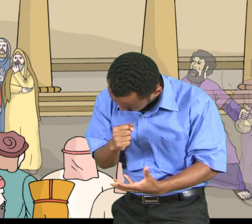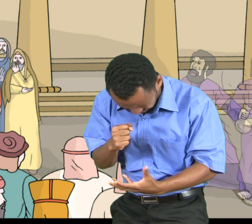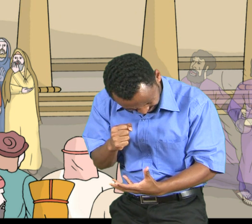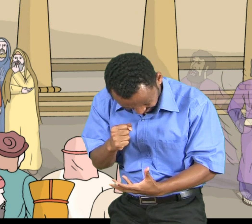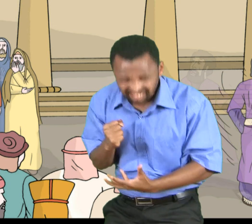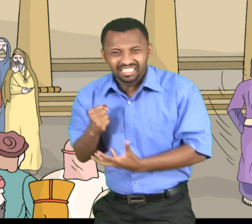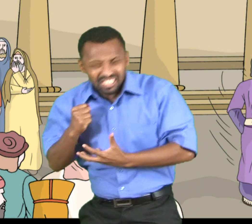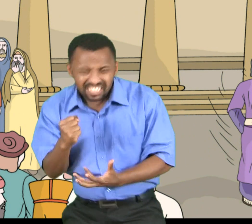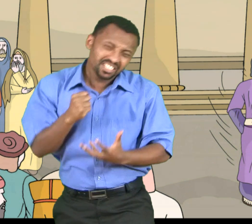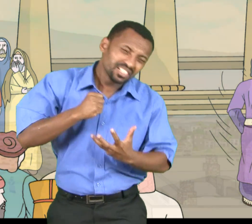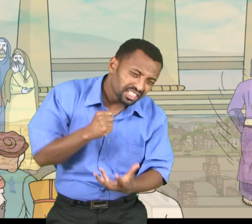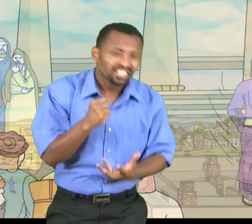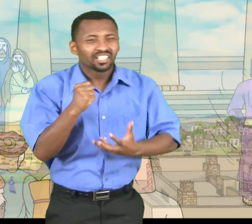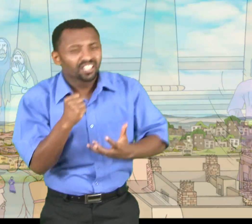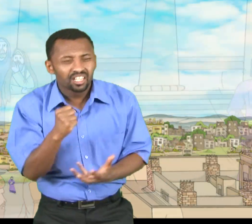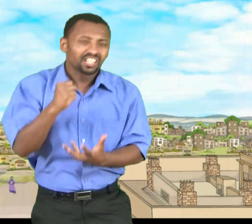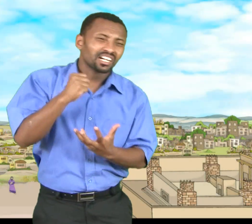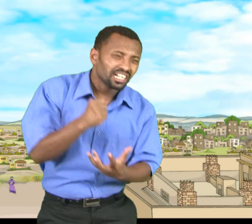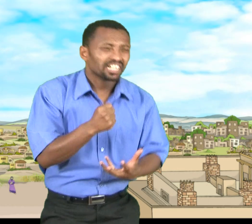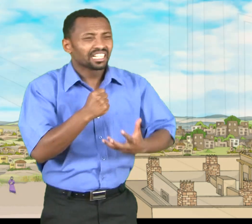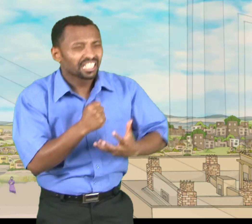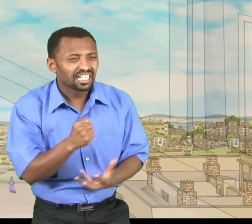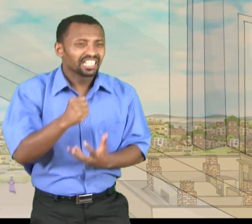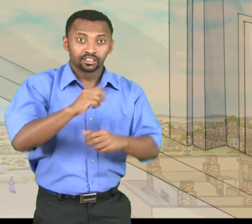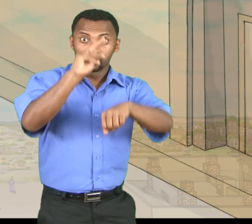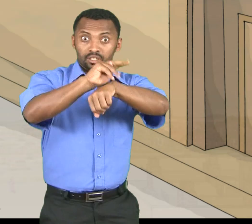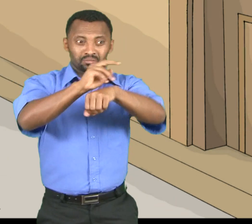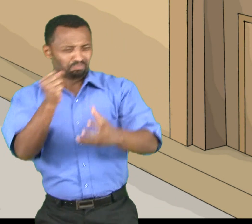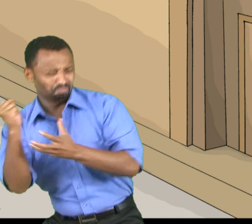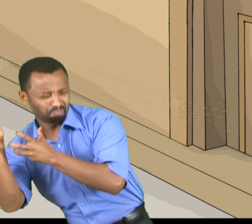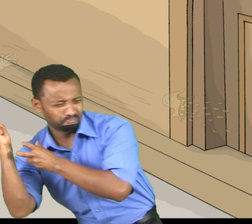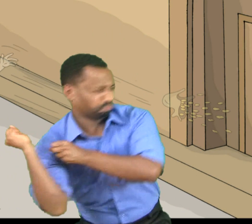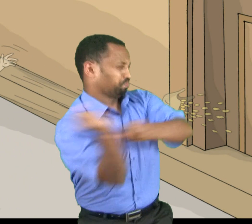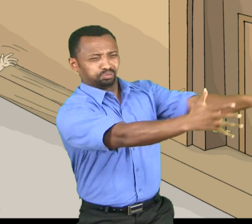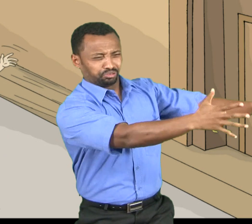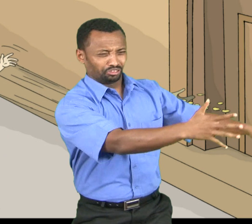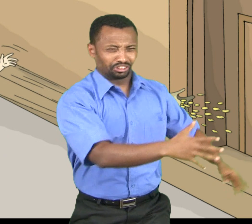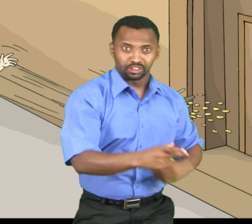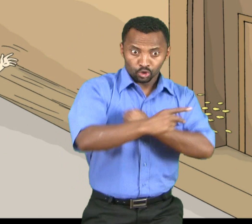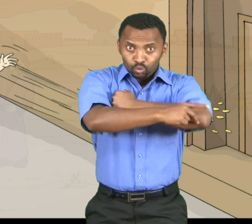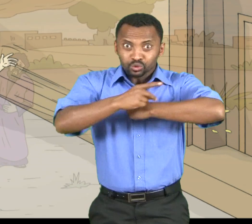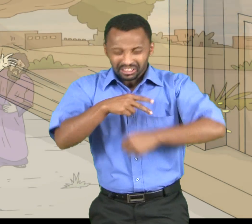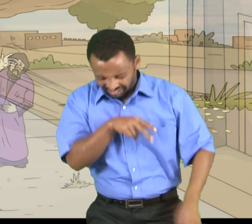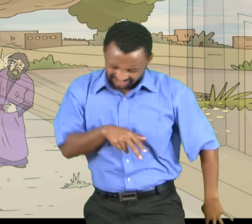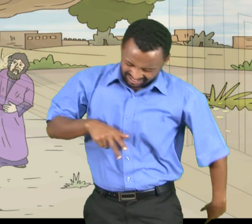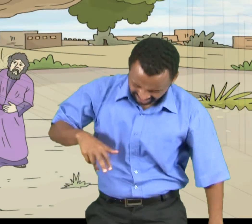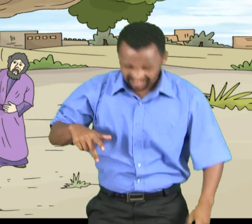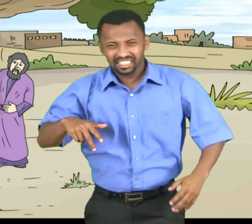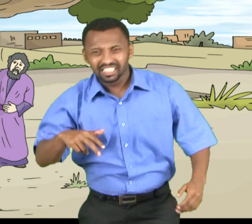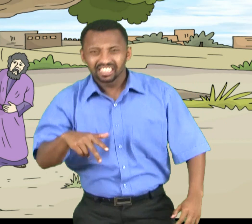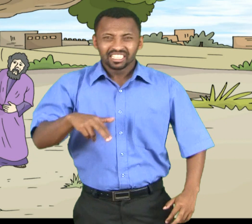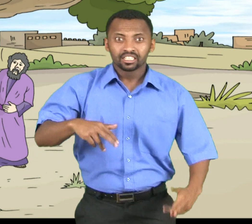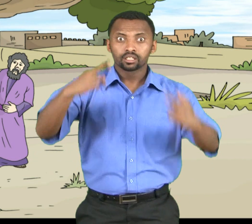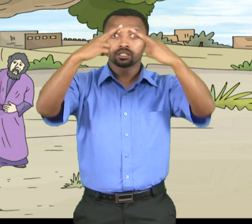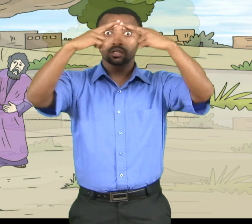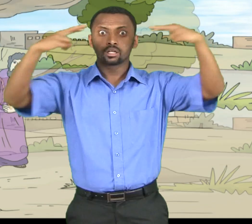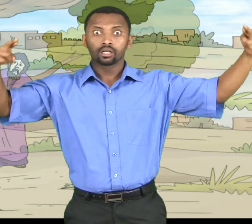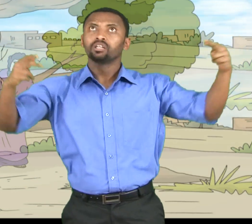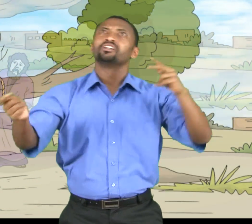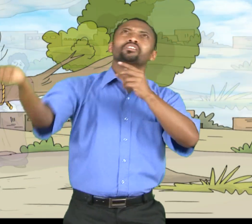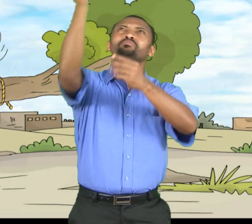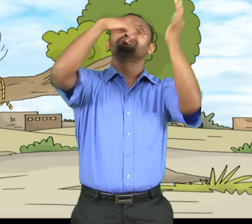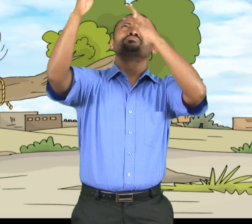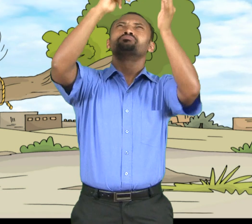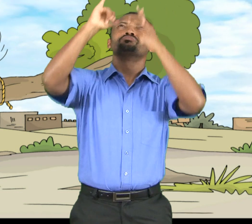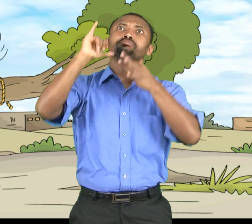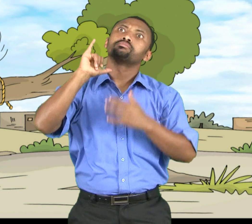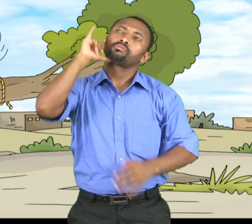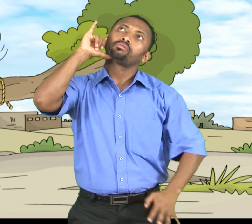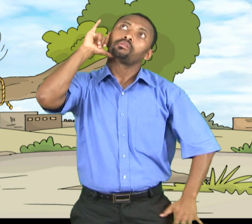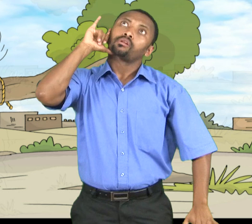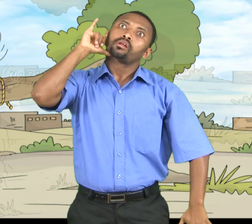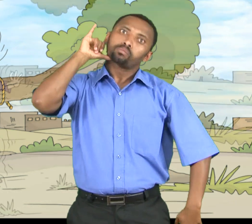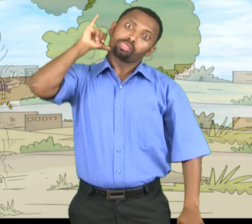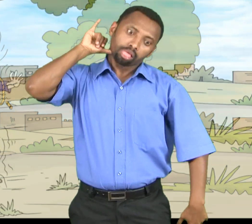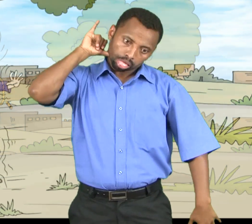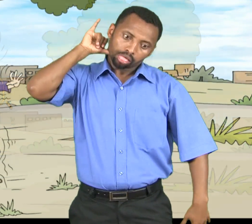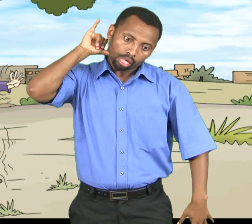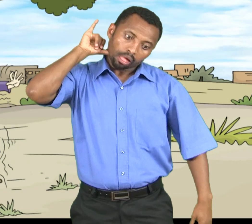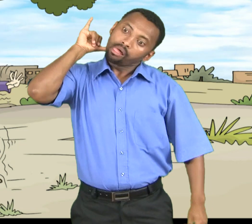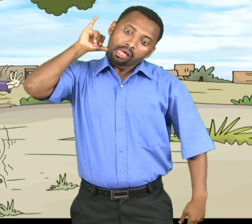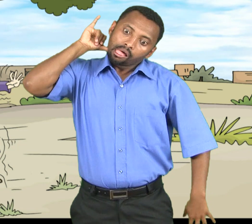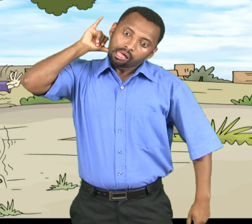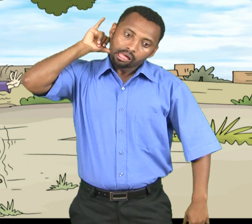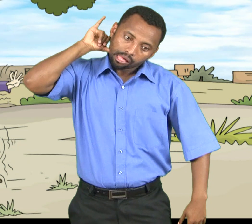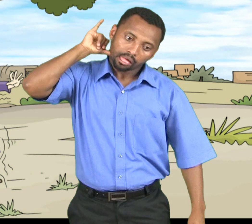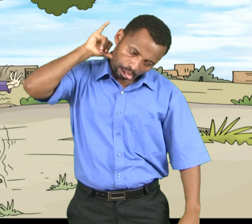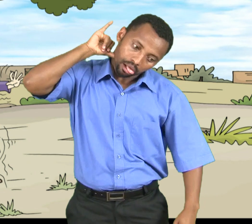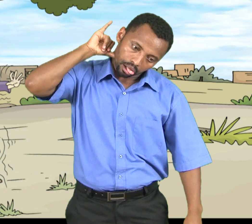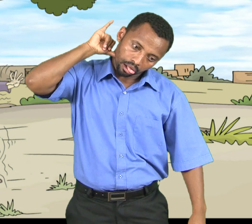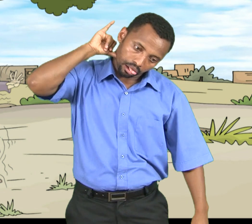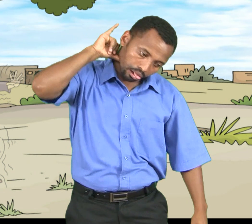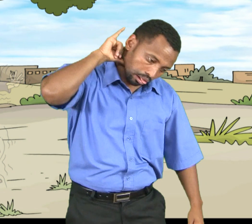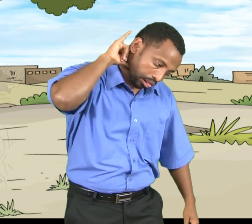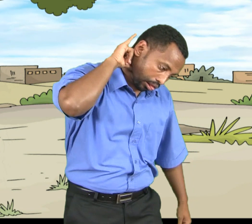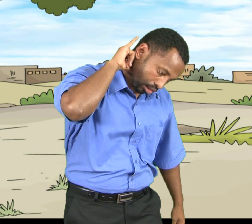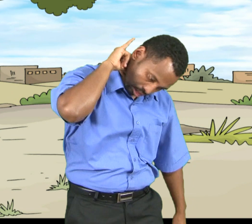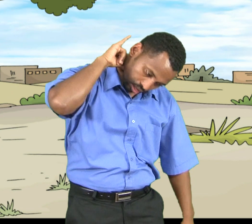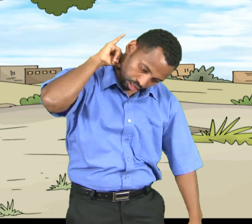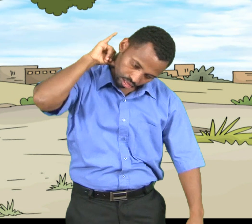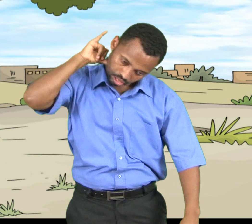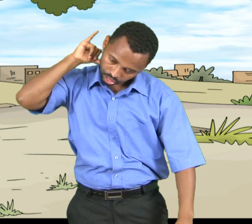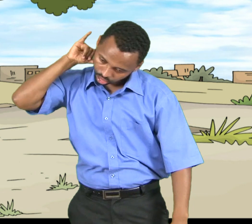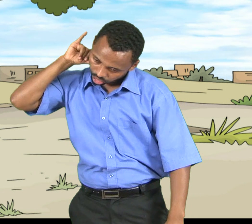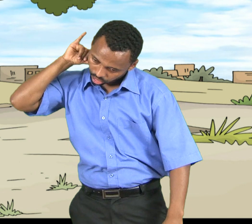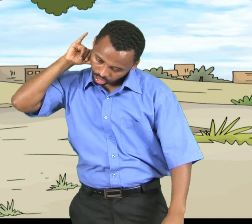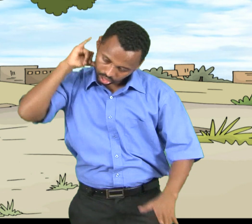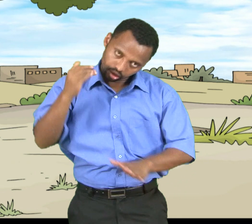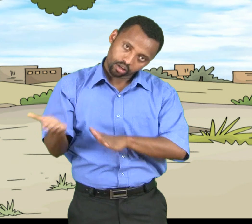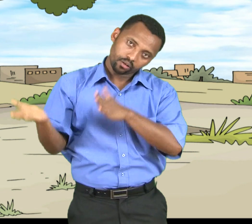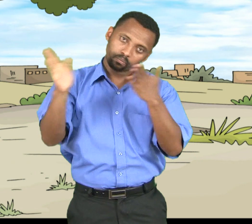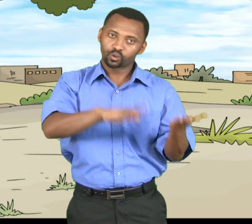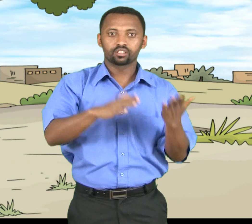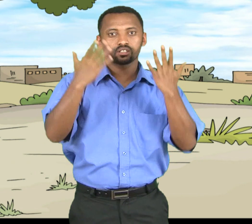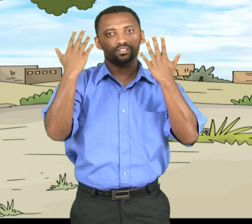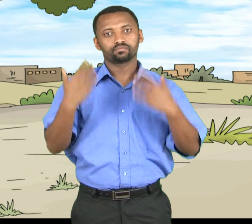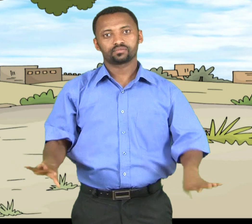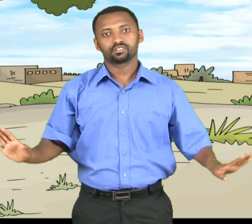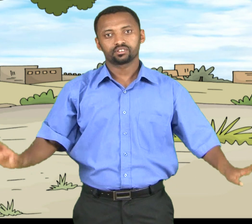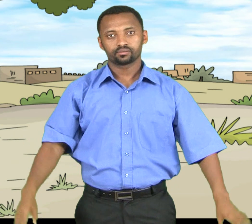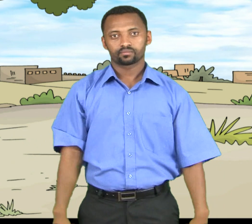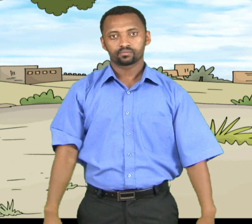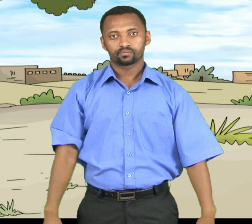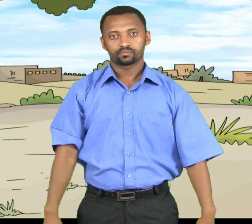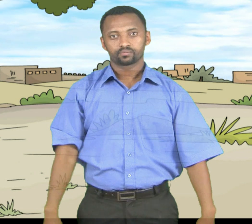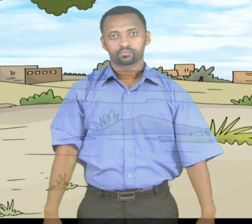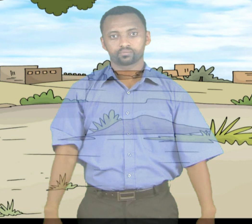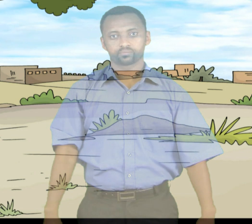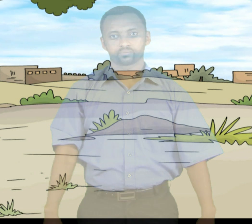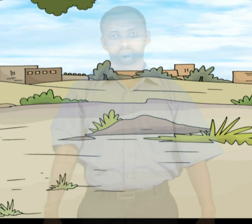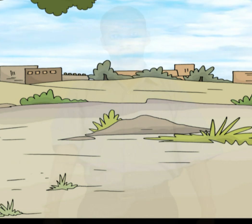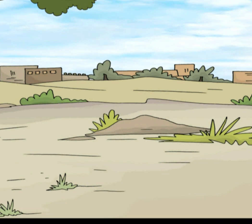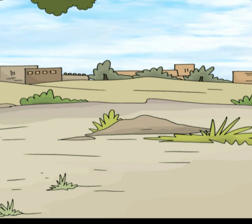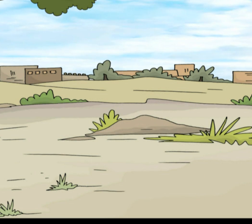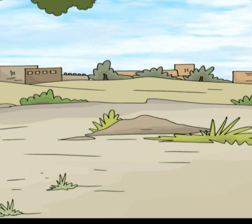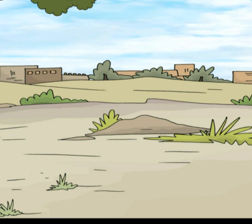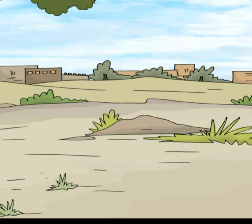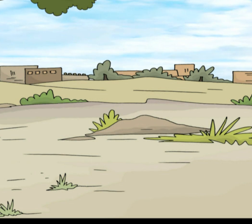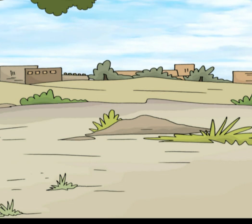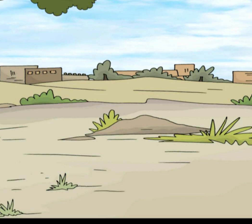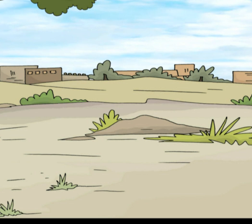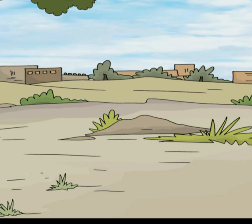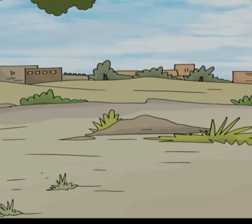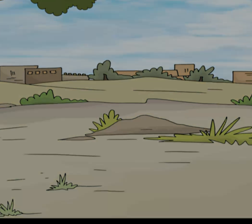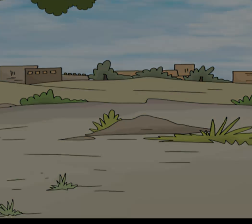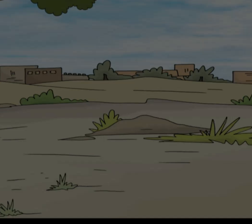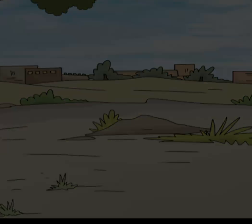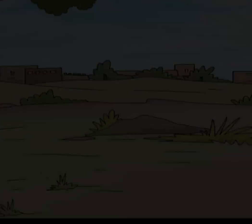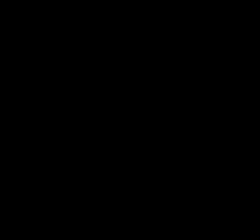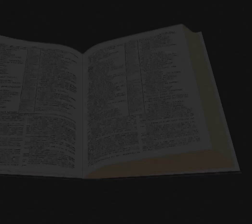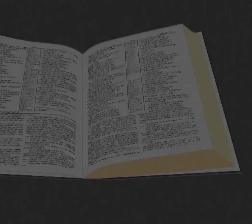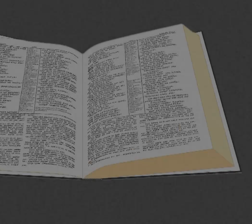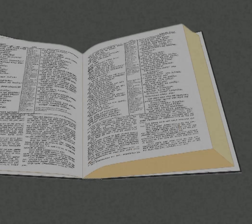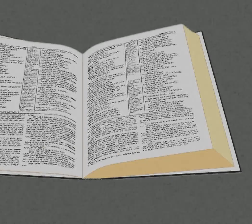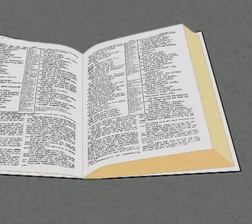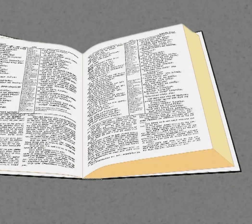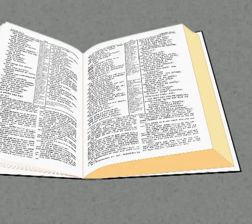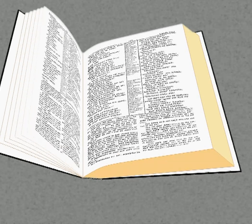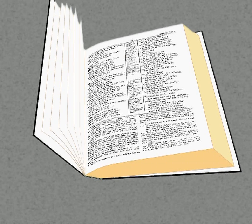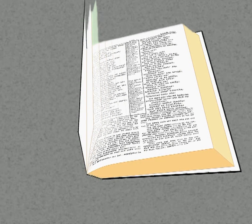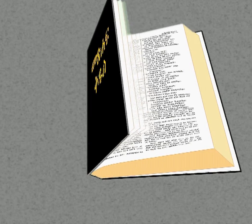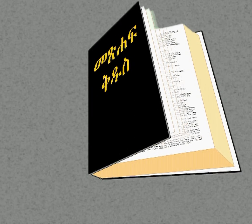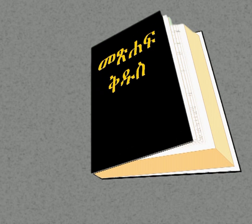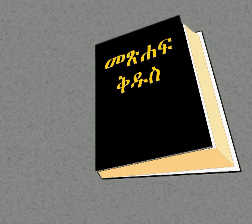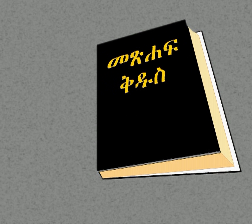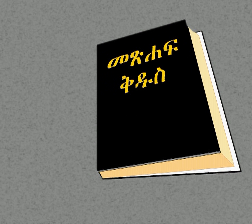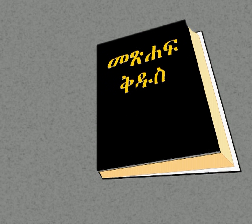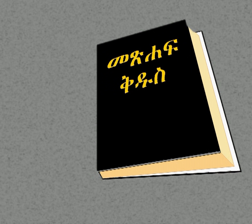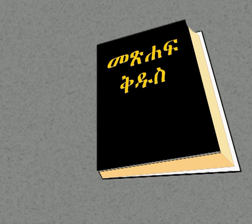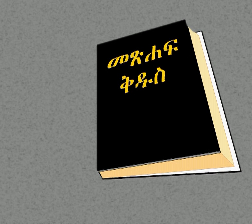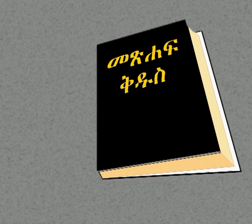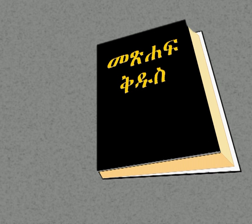So Judas threw the silver into the temple and left. Then he went away and hanged himself.